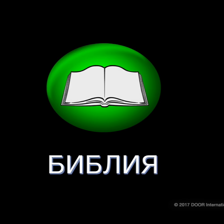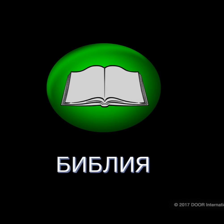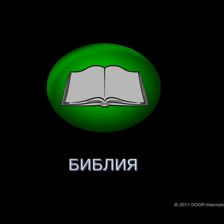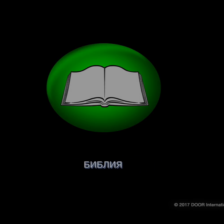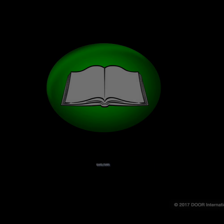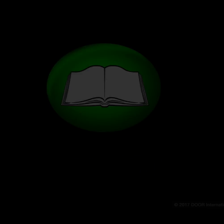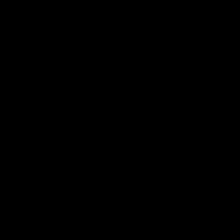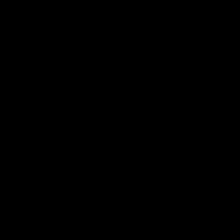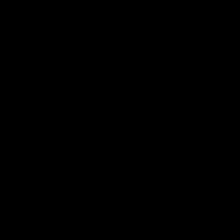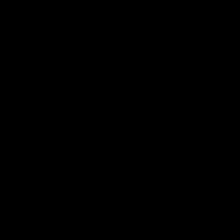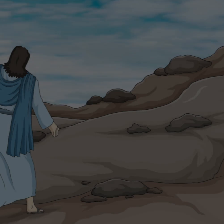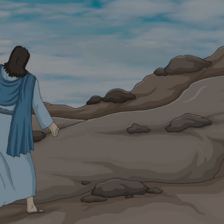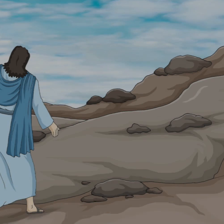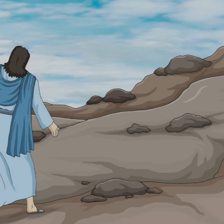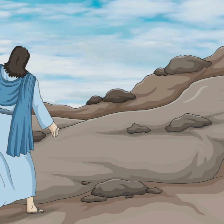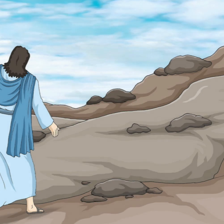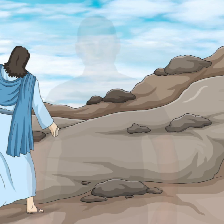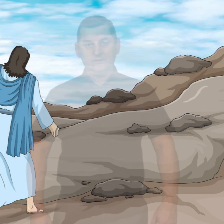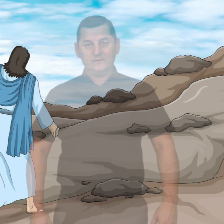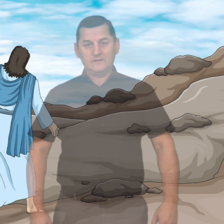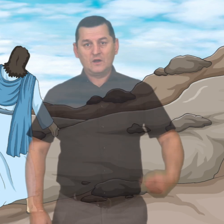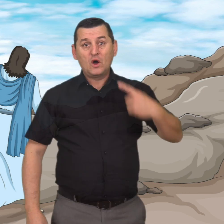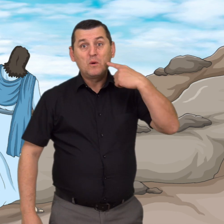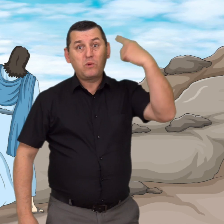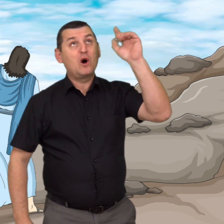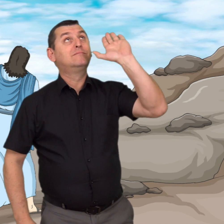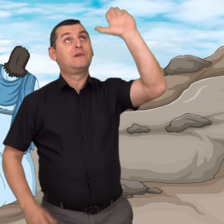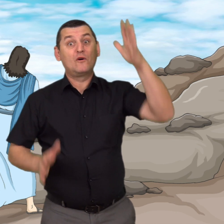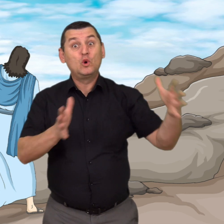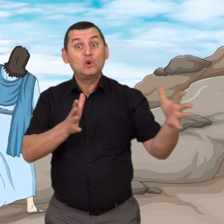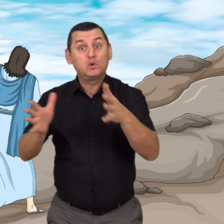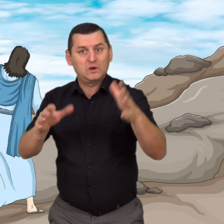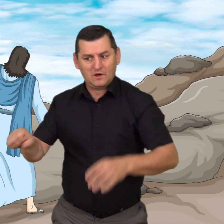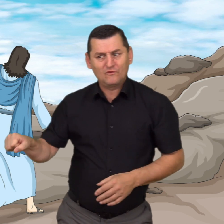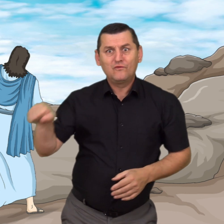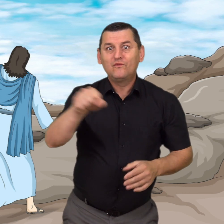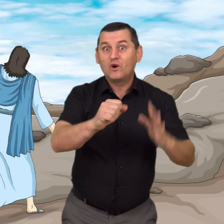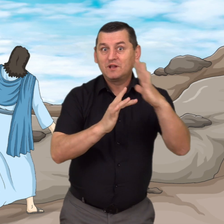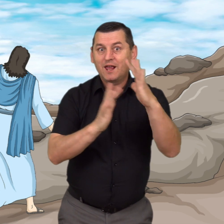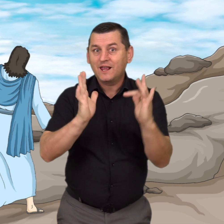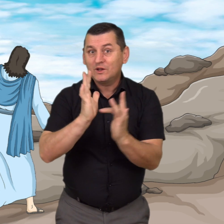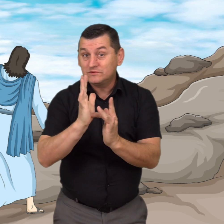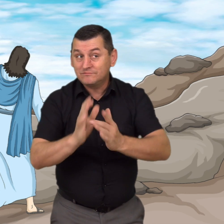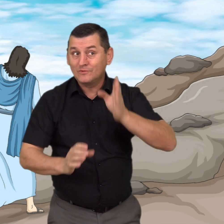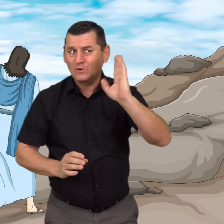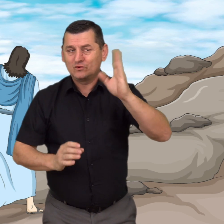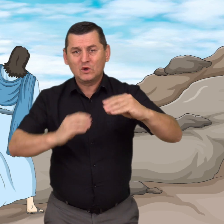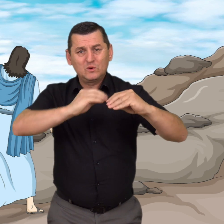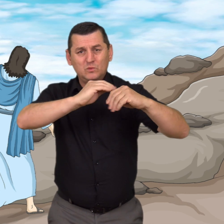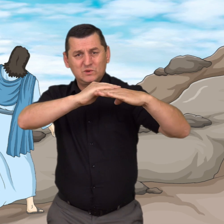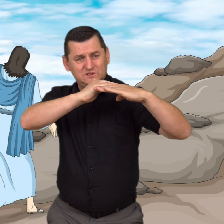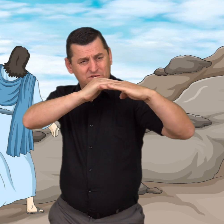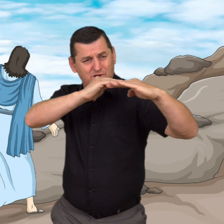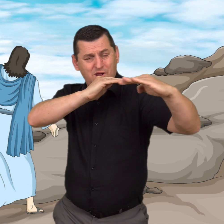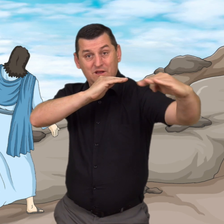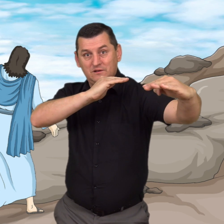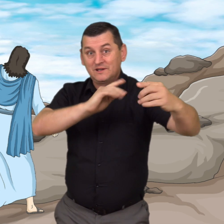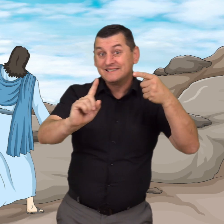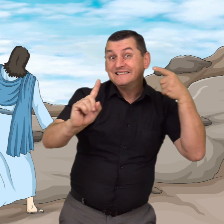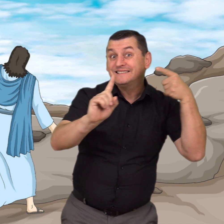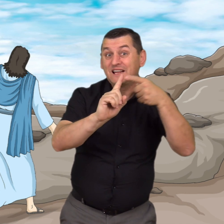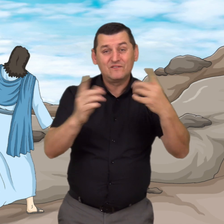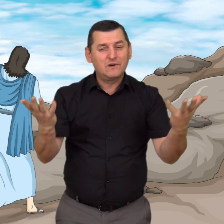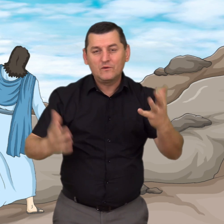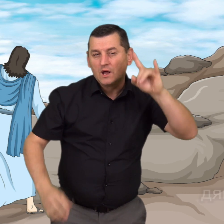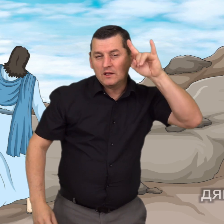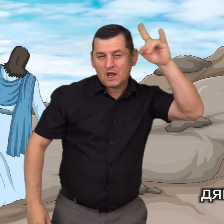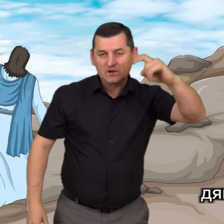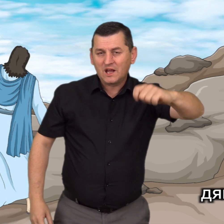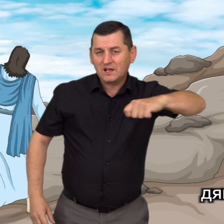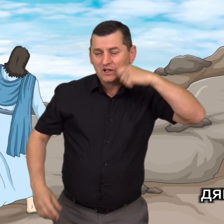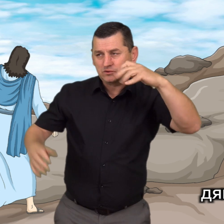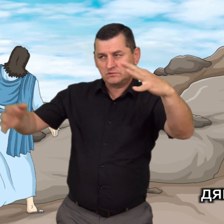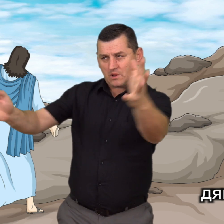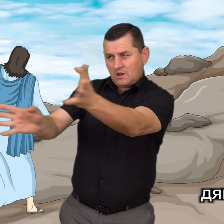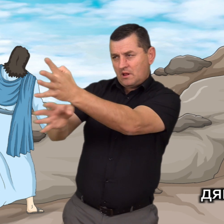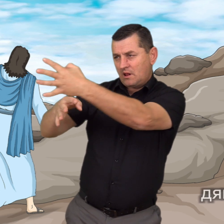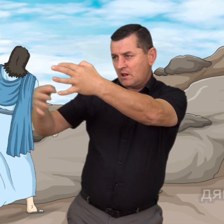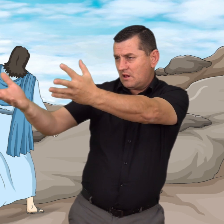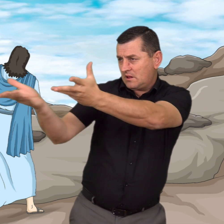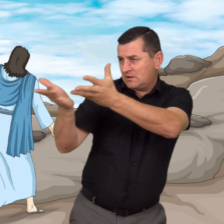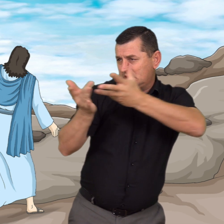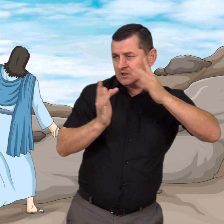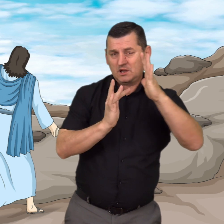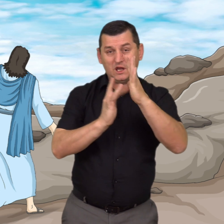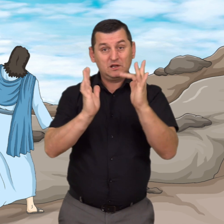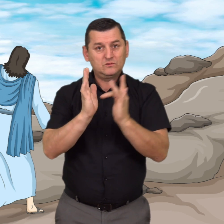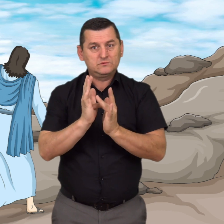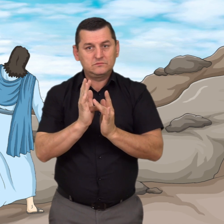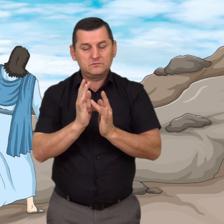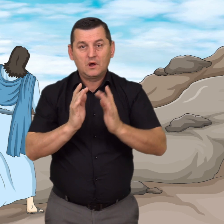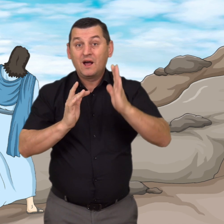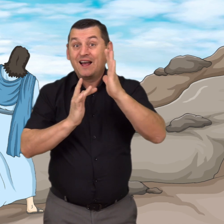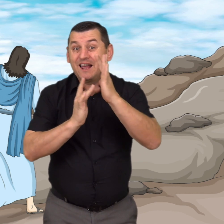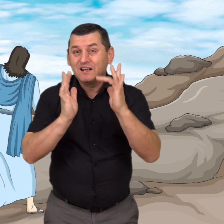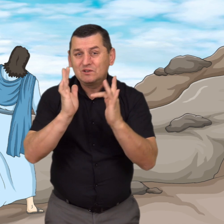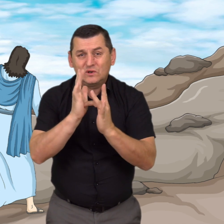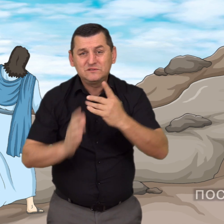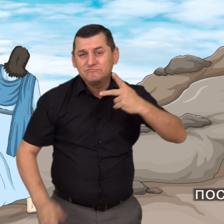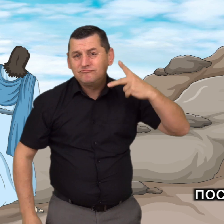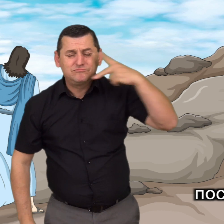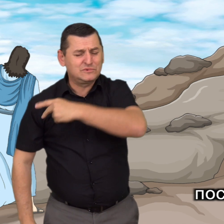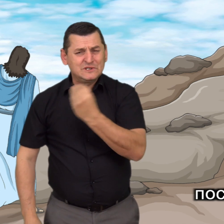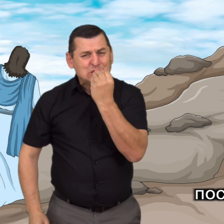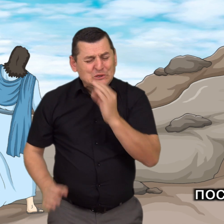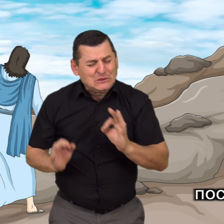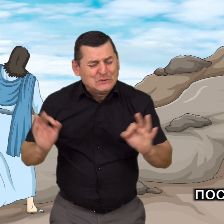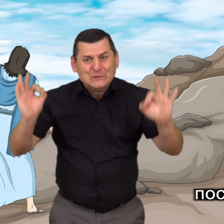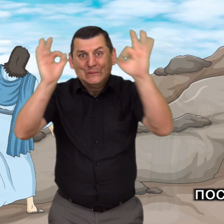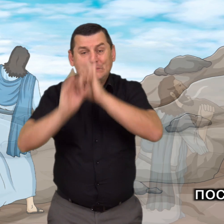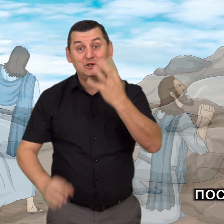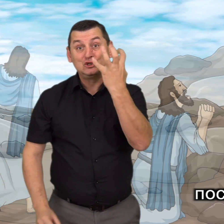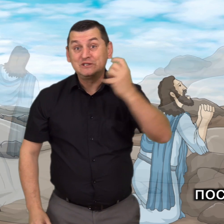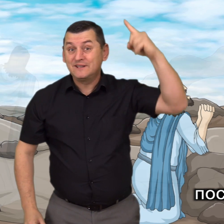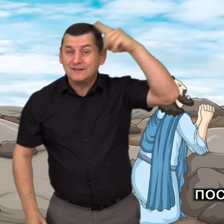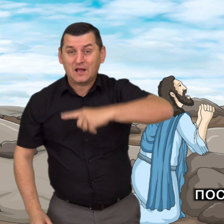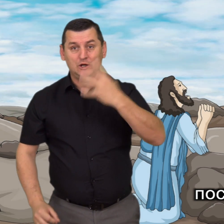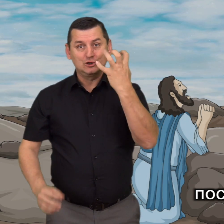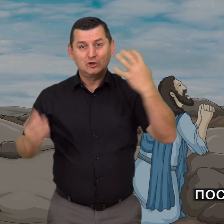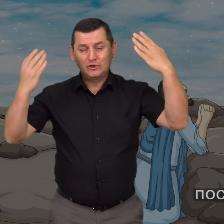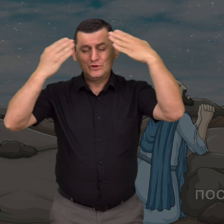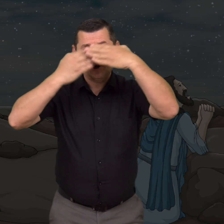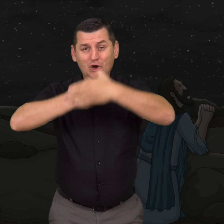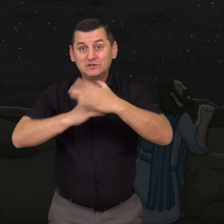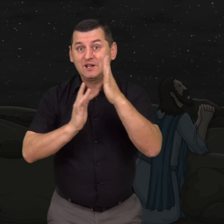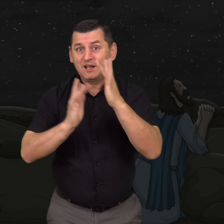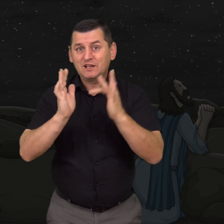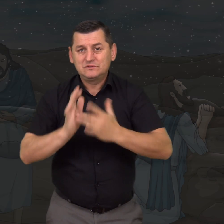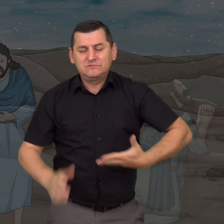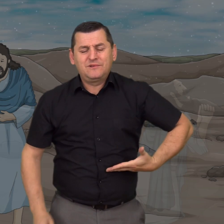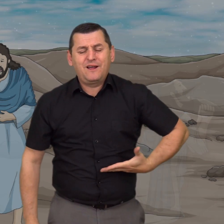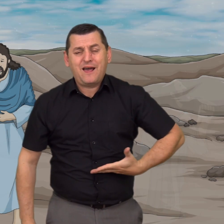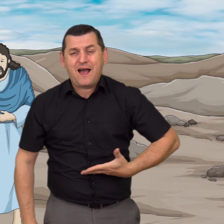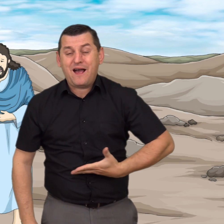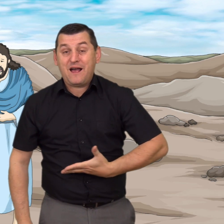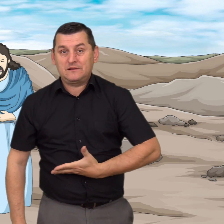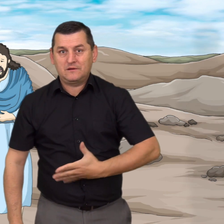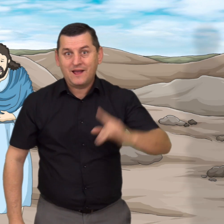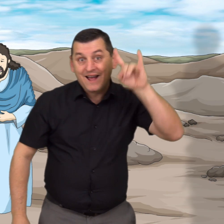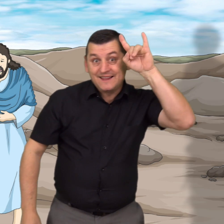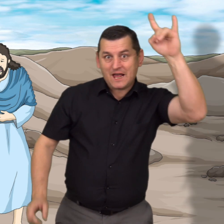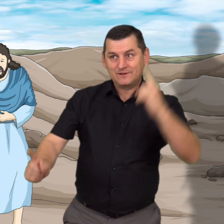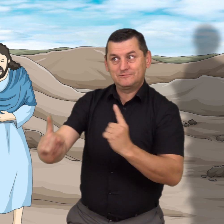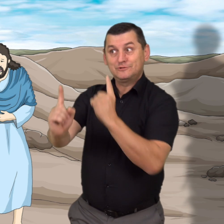Then Jesus was led by the Spirit into the wilderness to be tempted by the devil. After fasting forty days and forty nights, He was hungry.